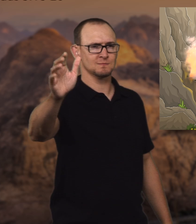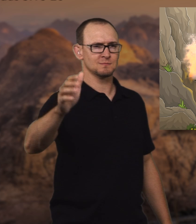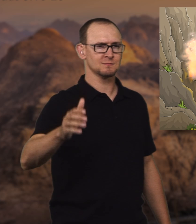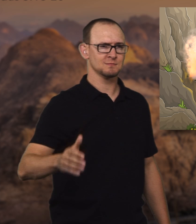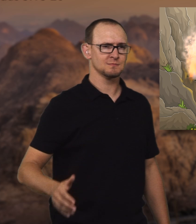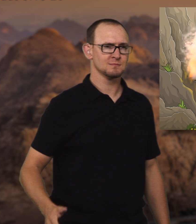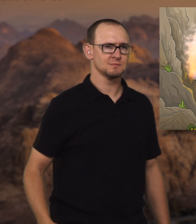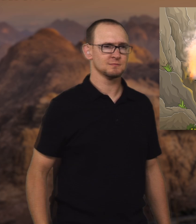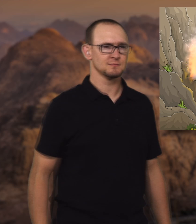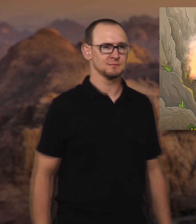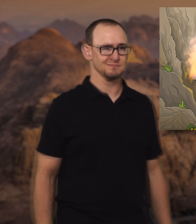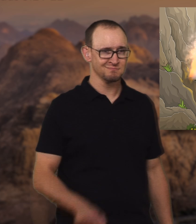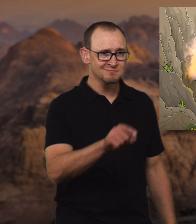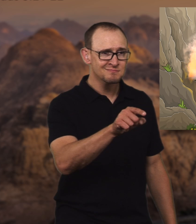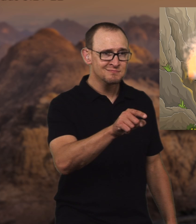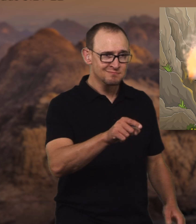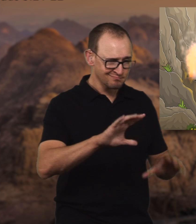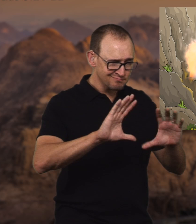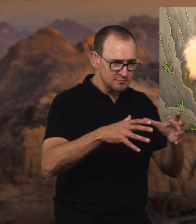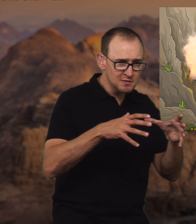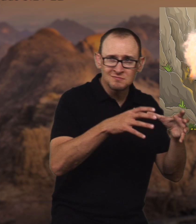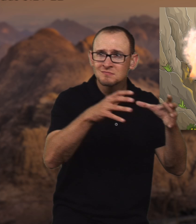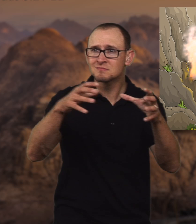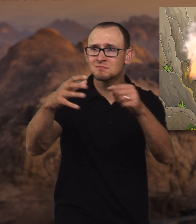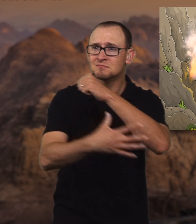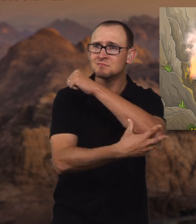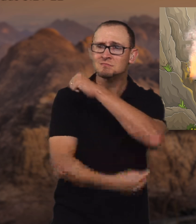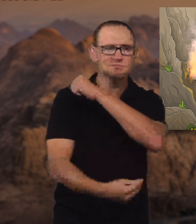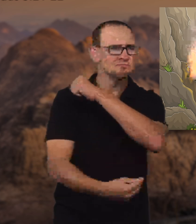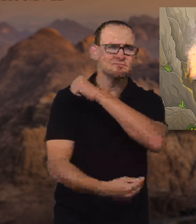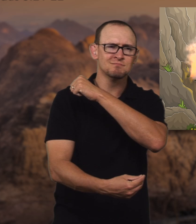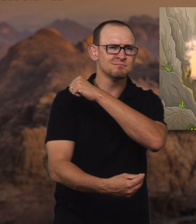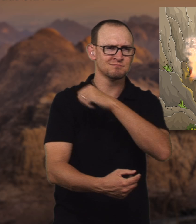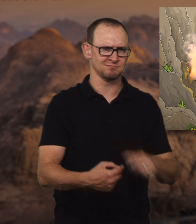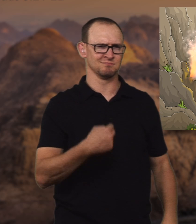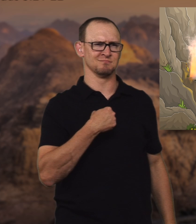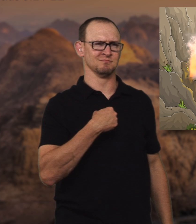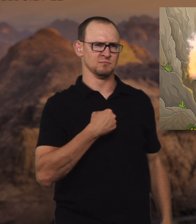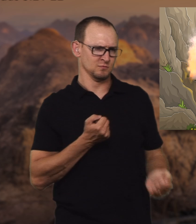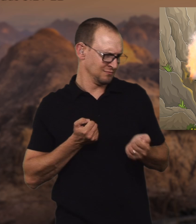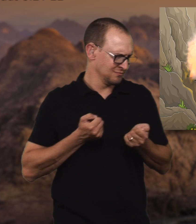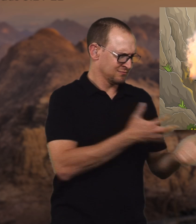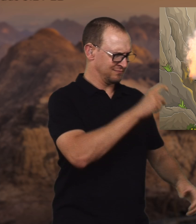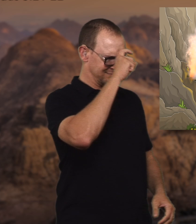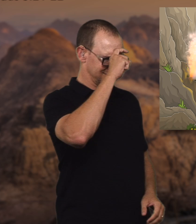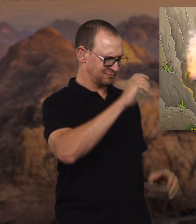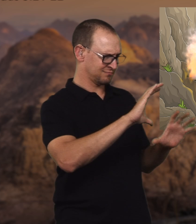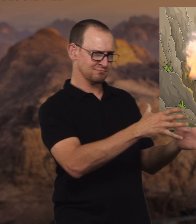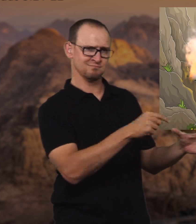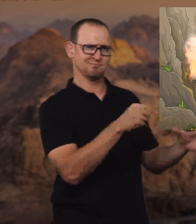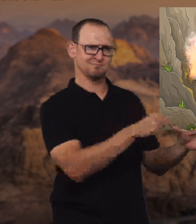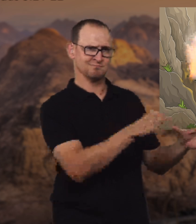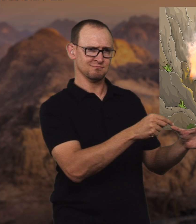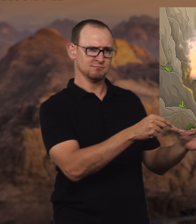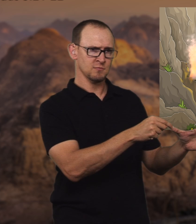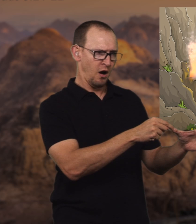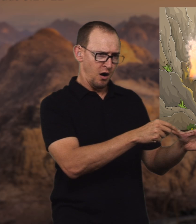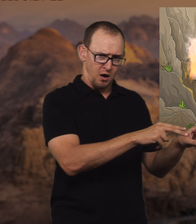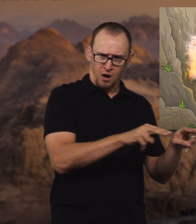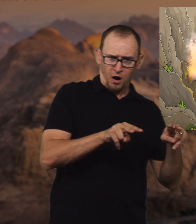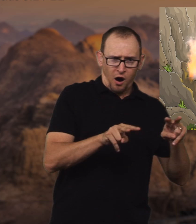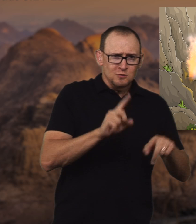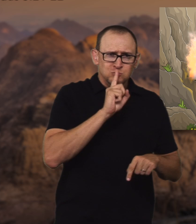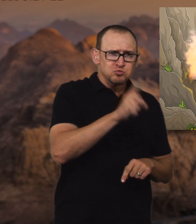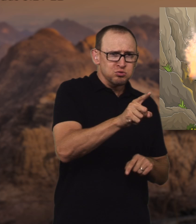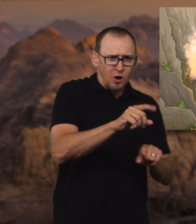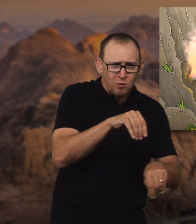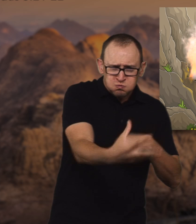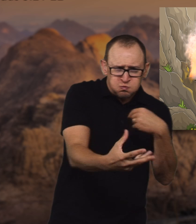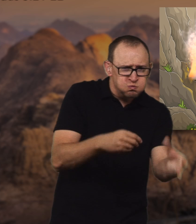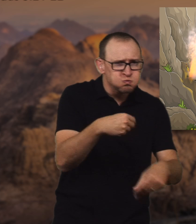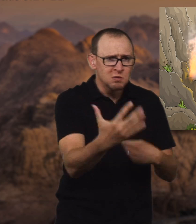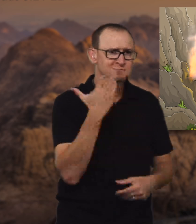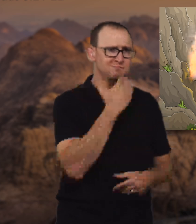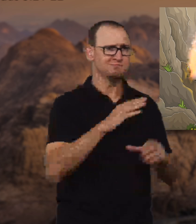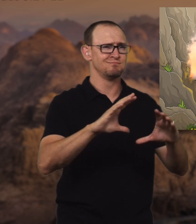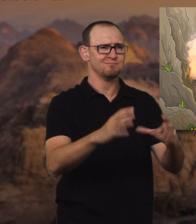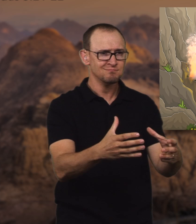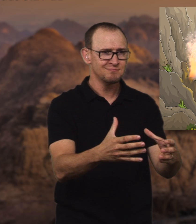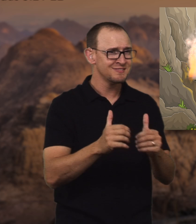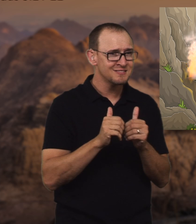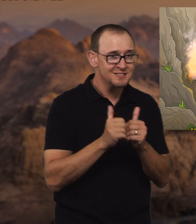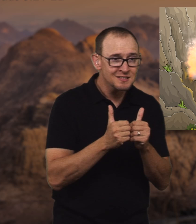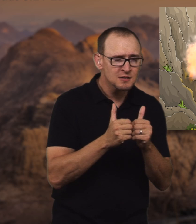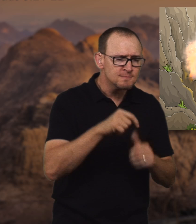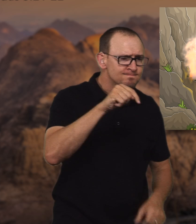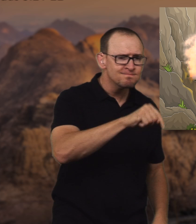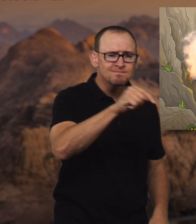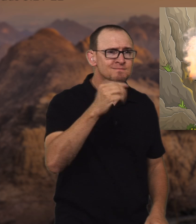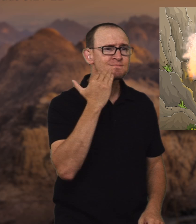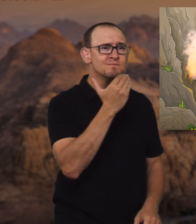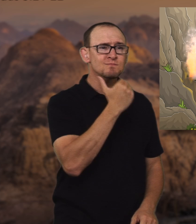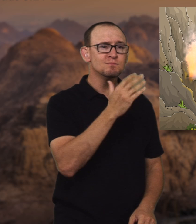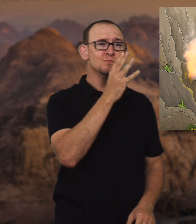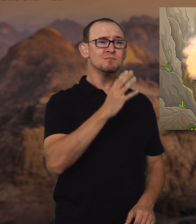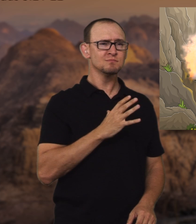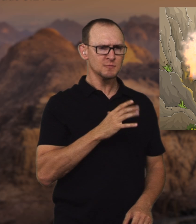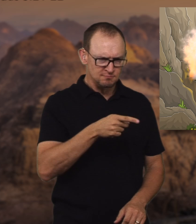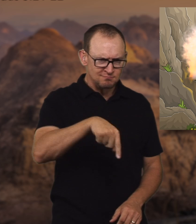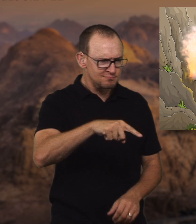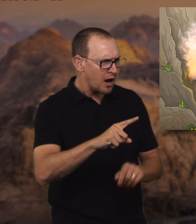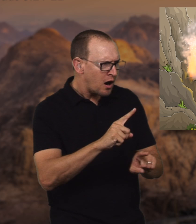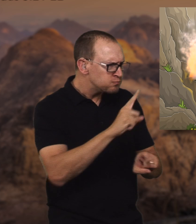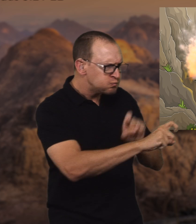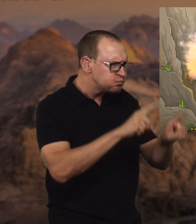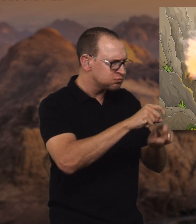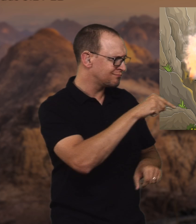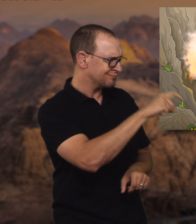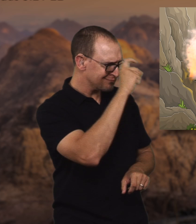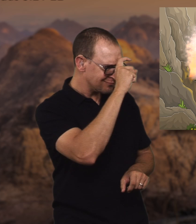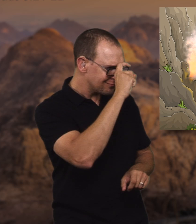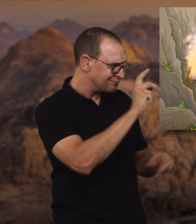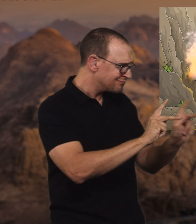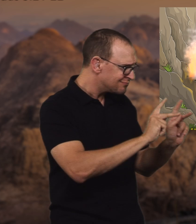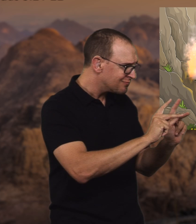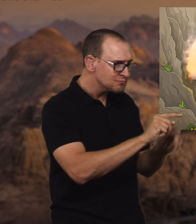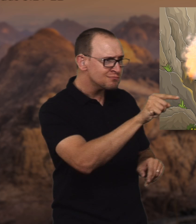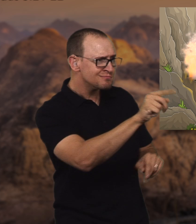And I will grant this people such favor in the sight of the Egyptians that when you leave, you will not go away empty-handed.